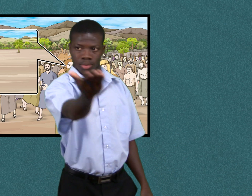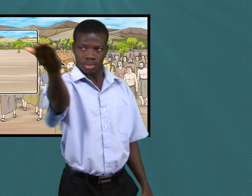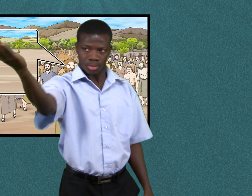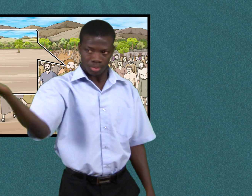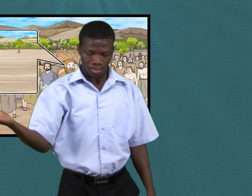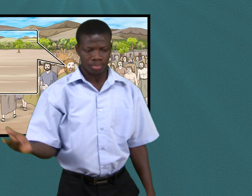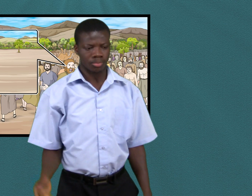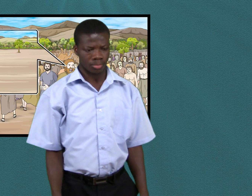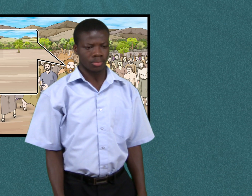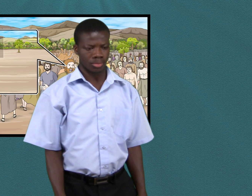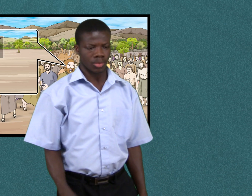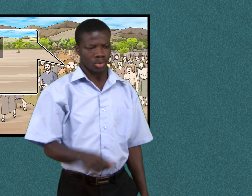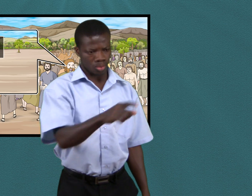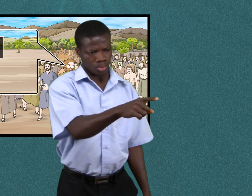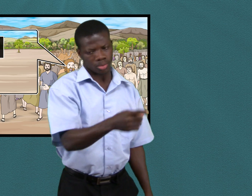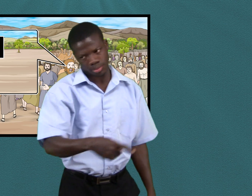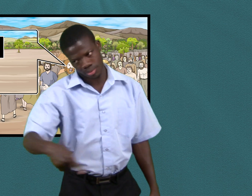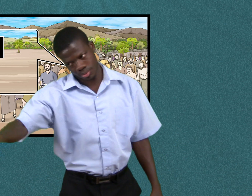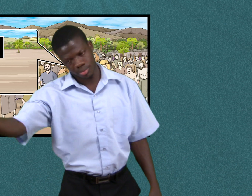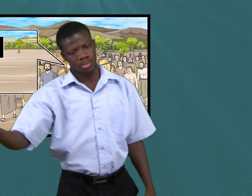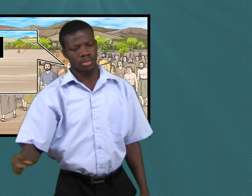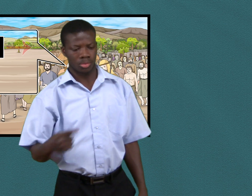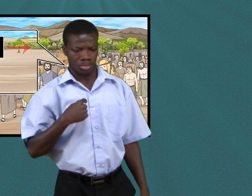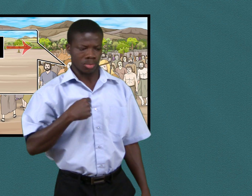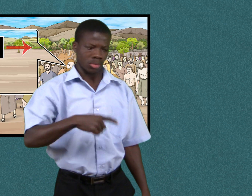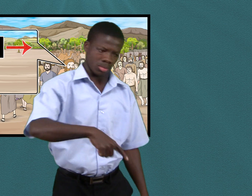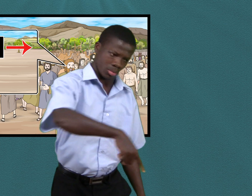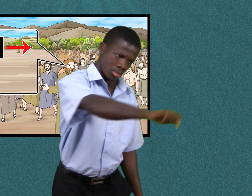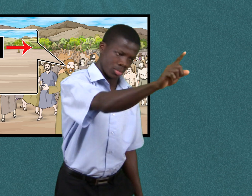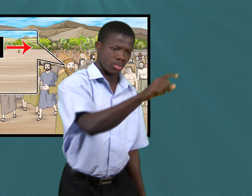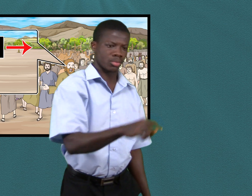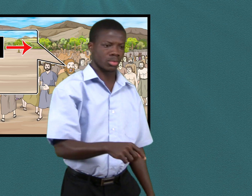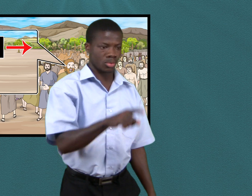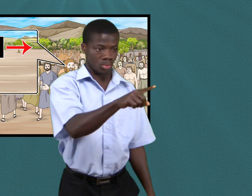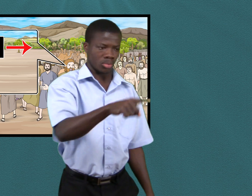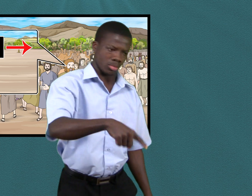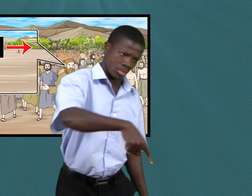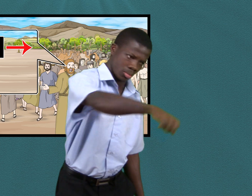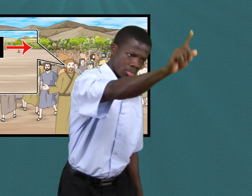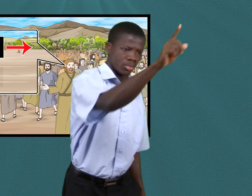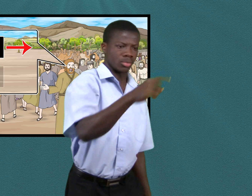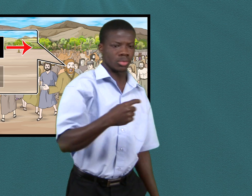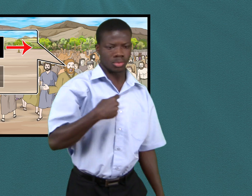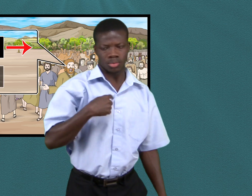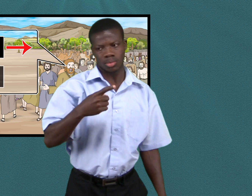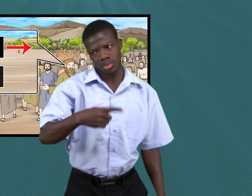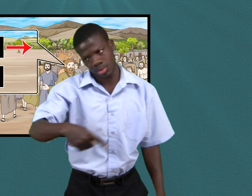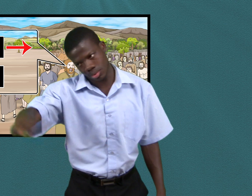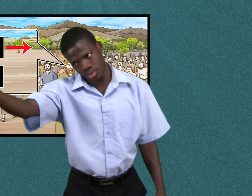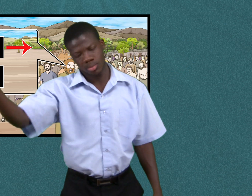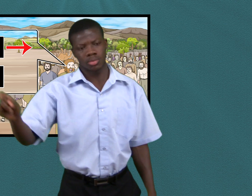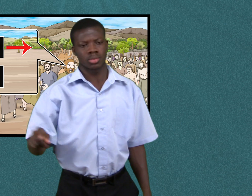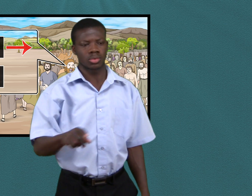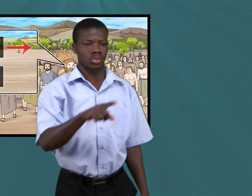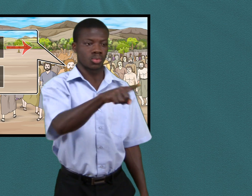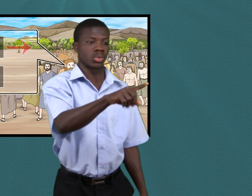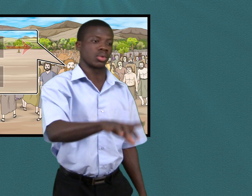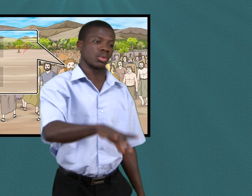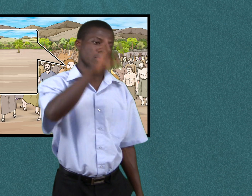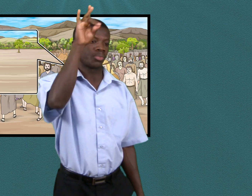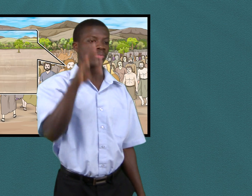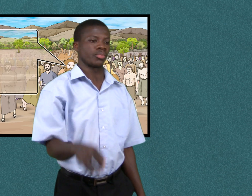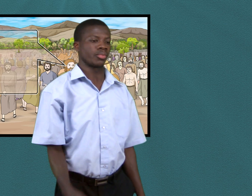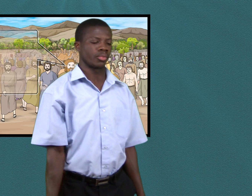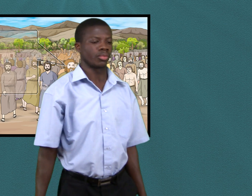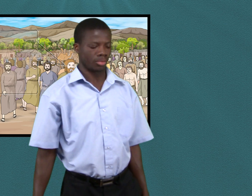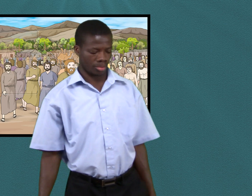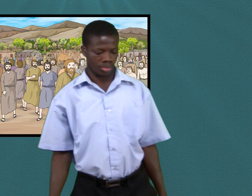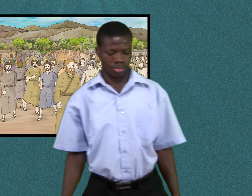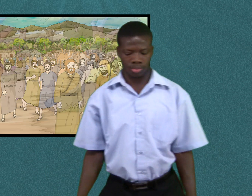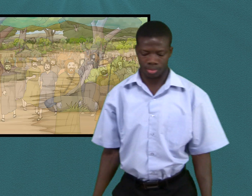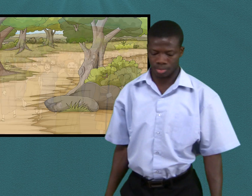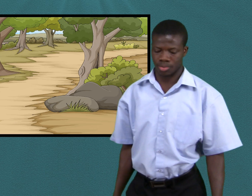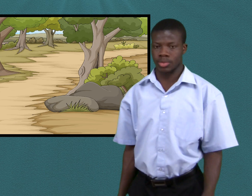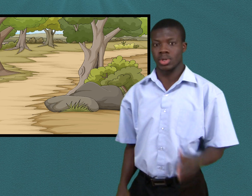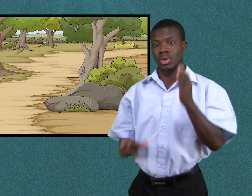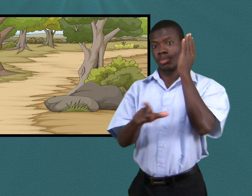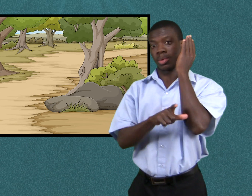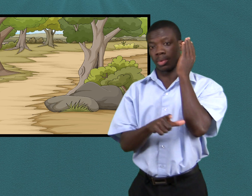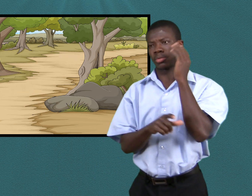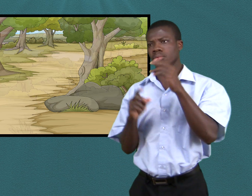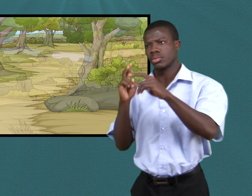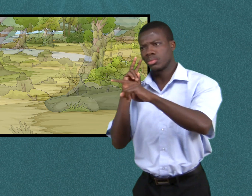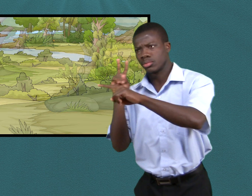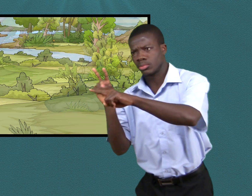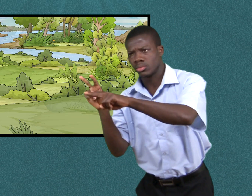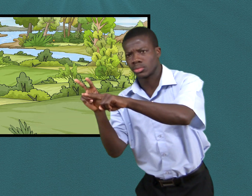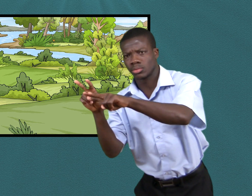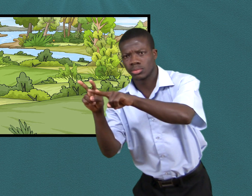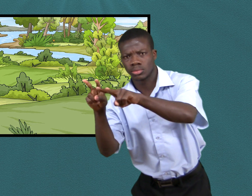Now separate yourself from me. If you go to the left, I will go to the right; if you go to the right, I will go to the left.”